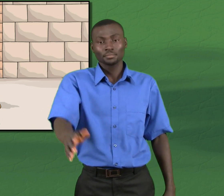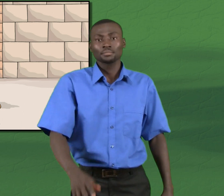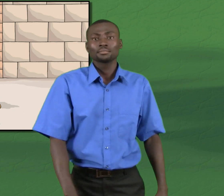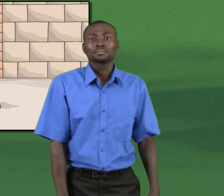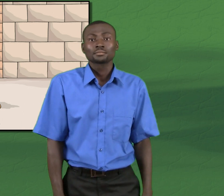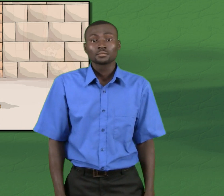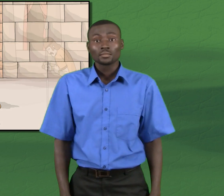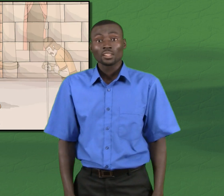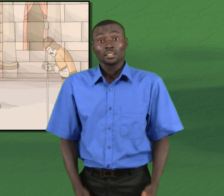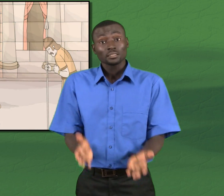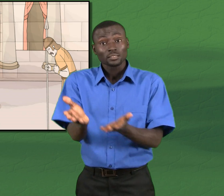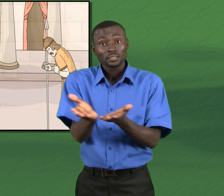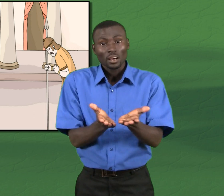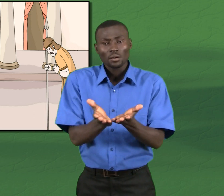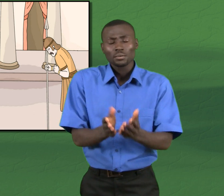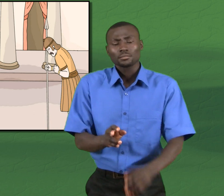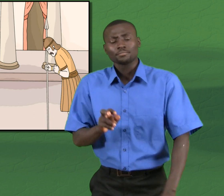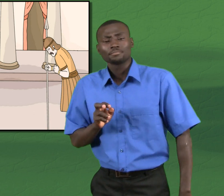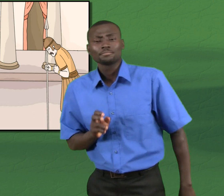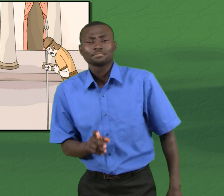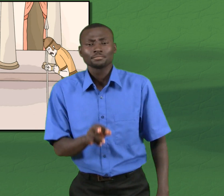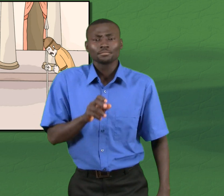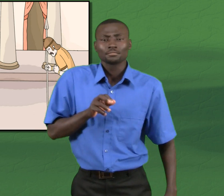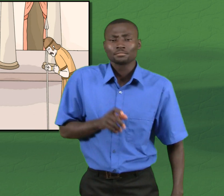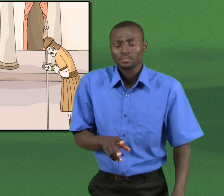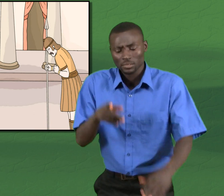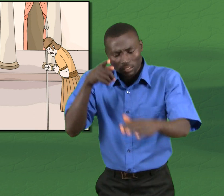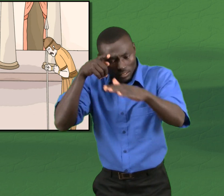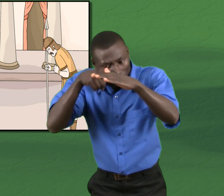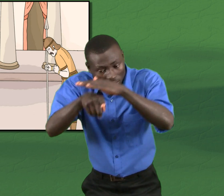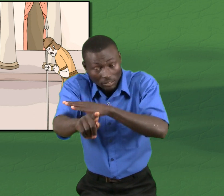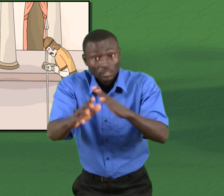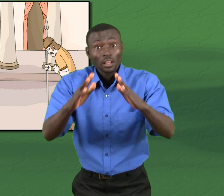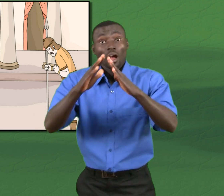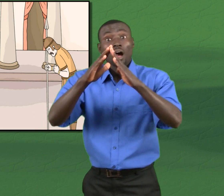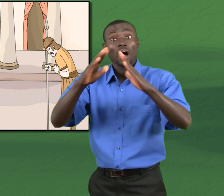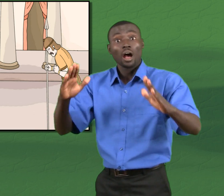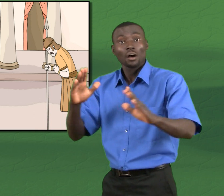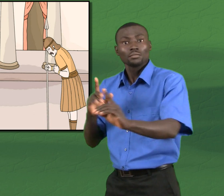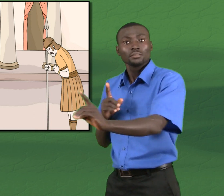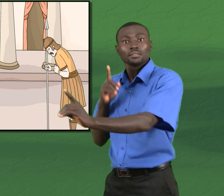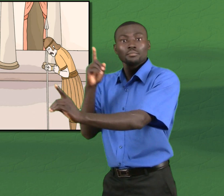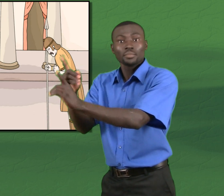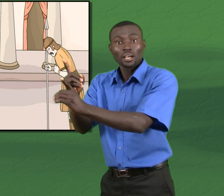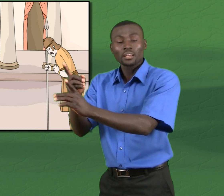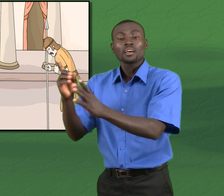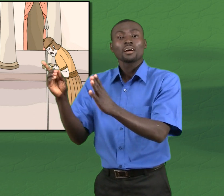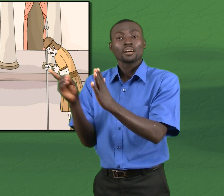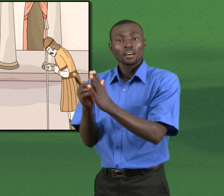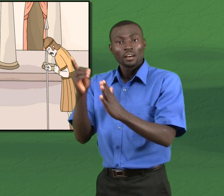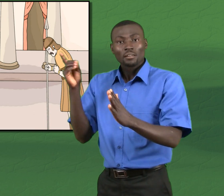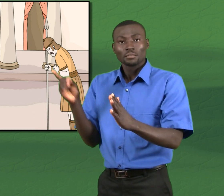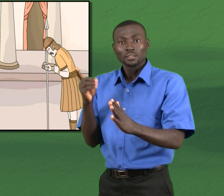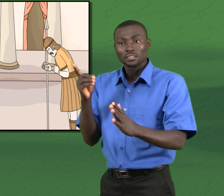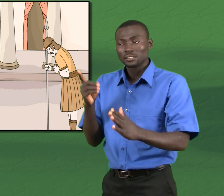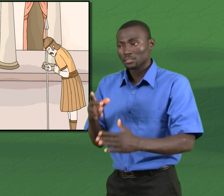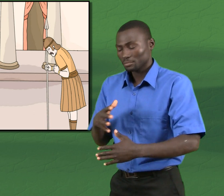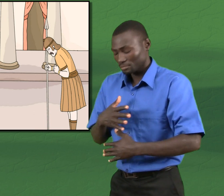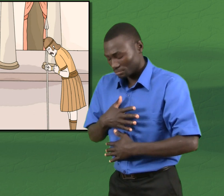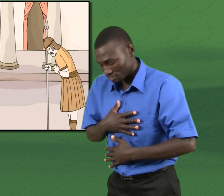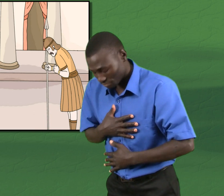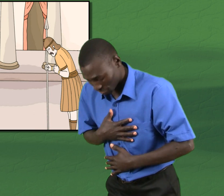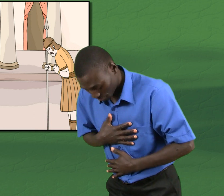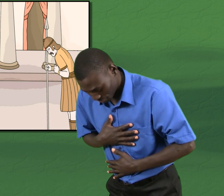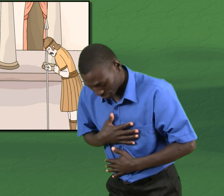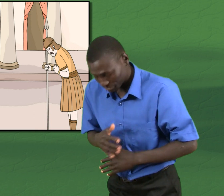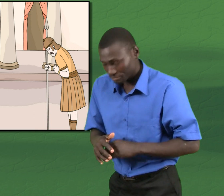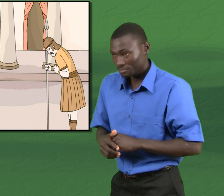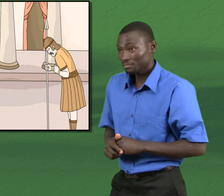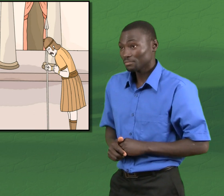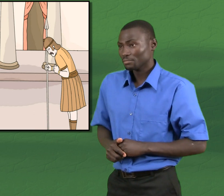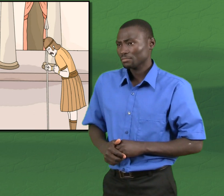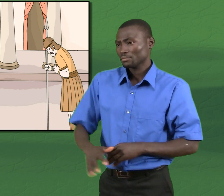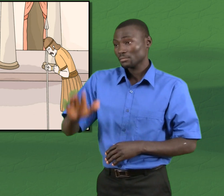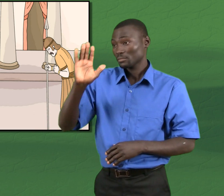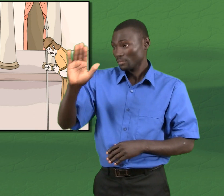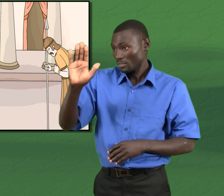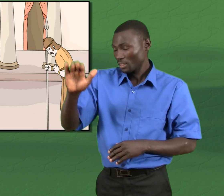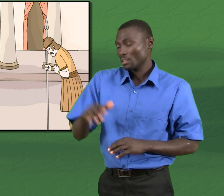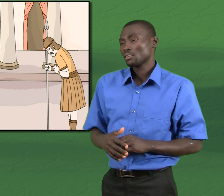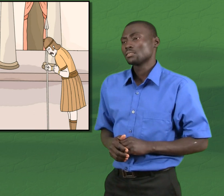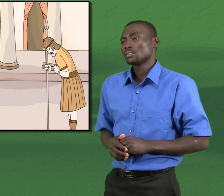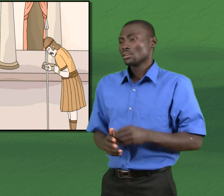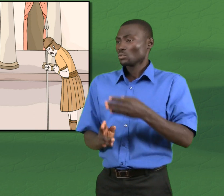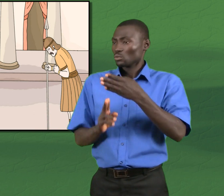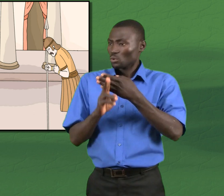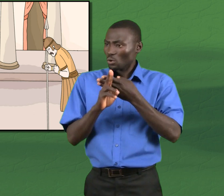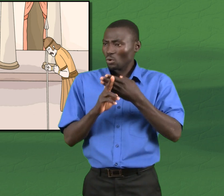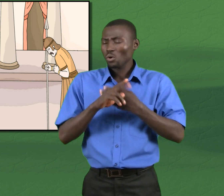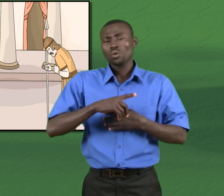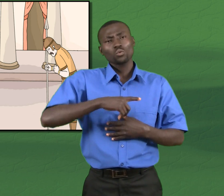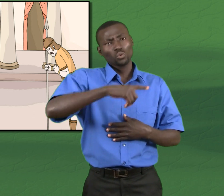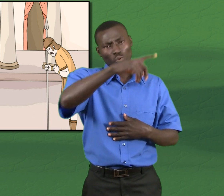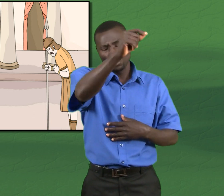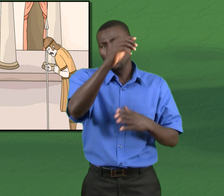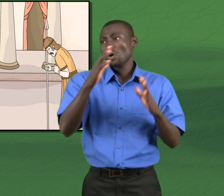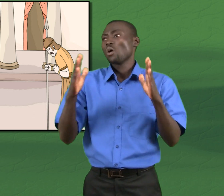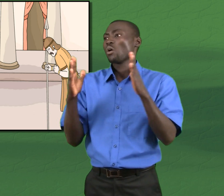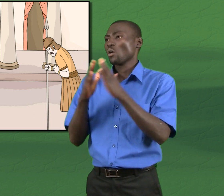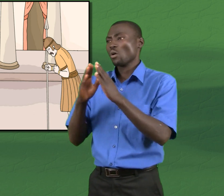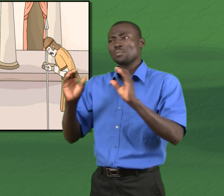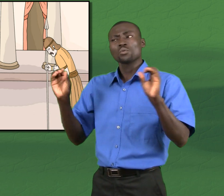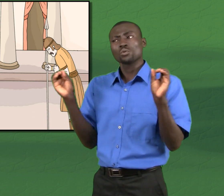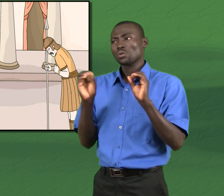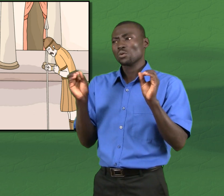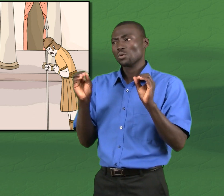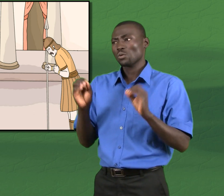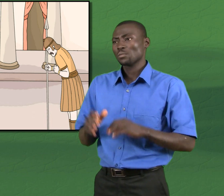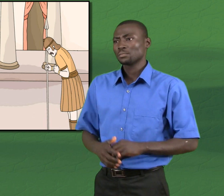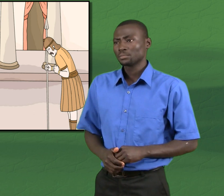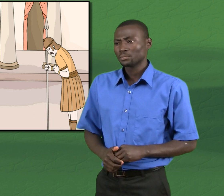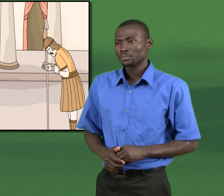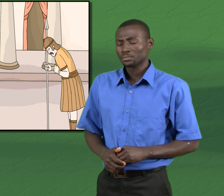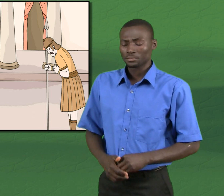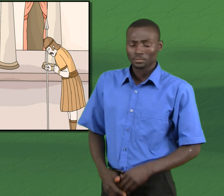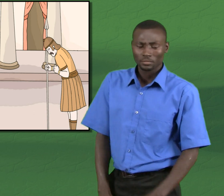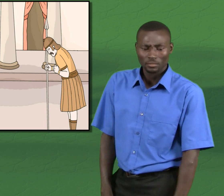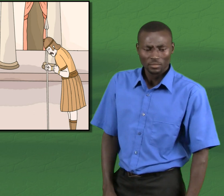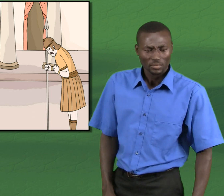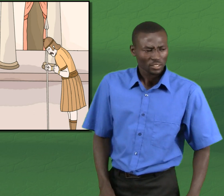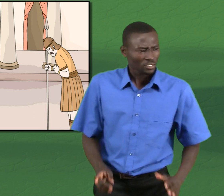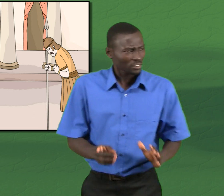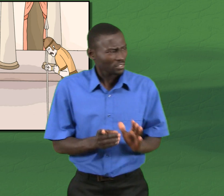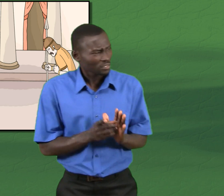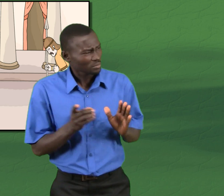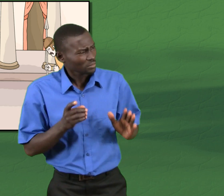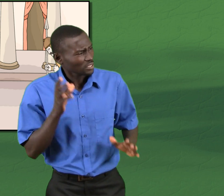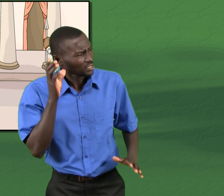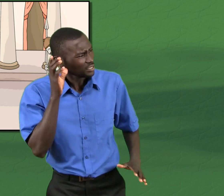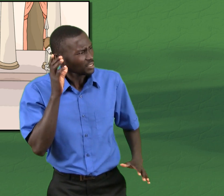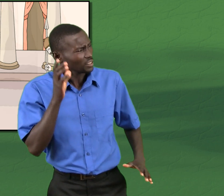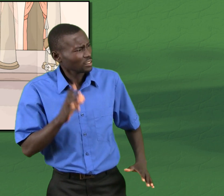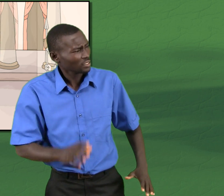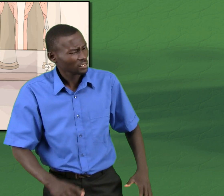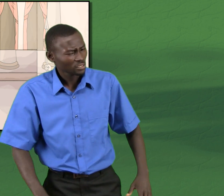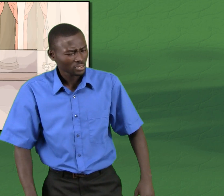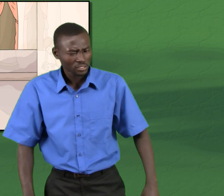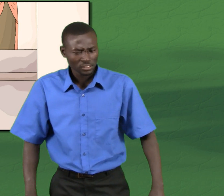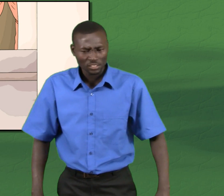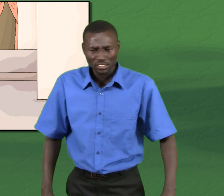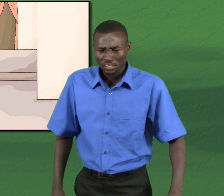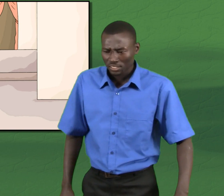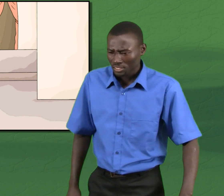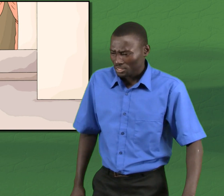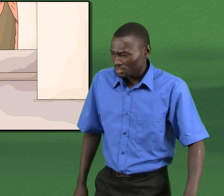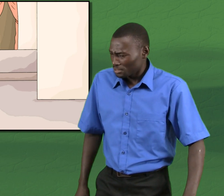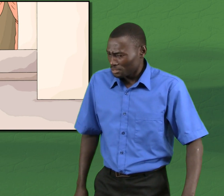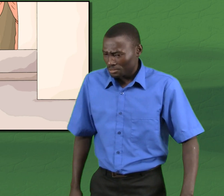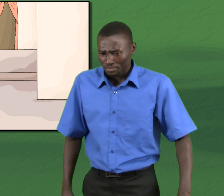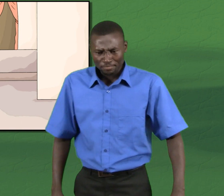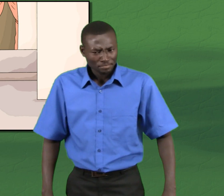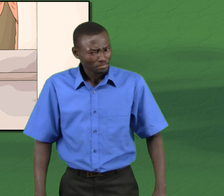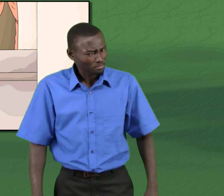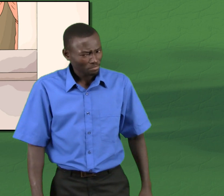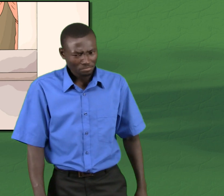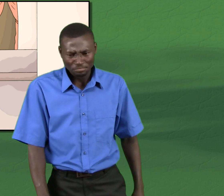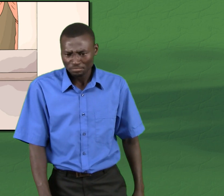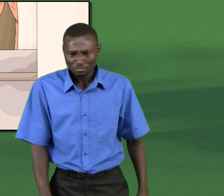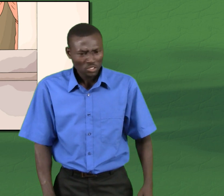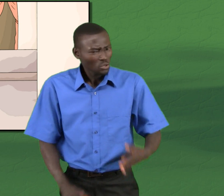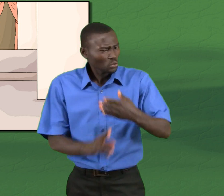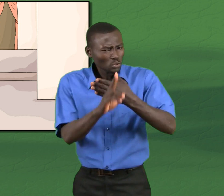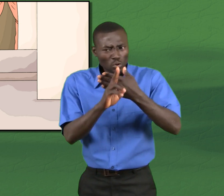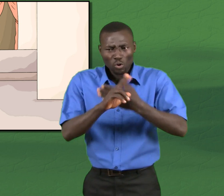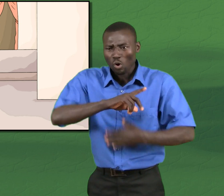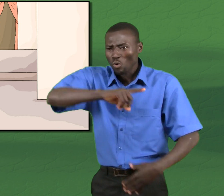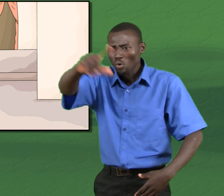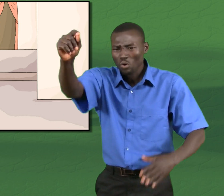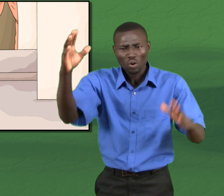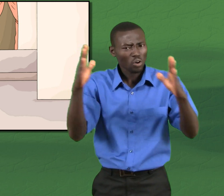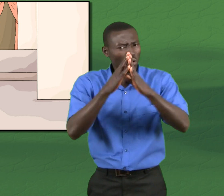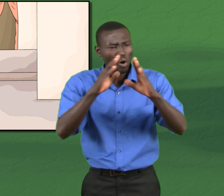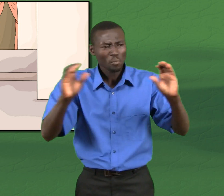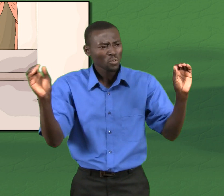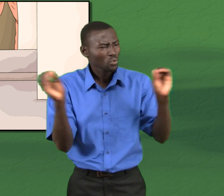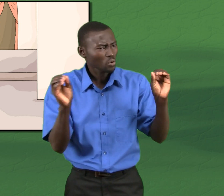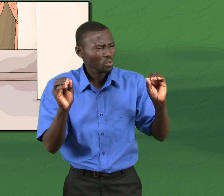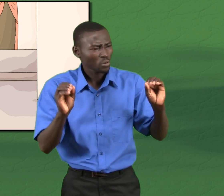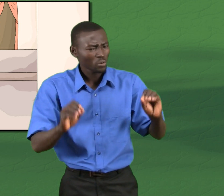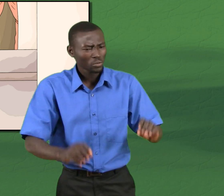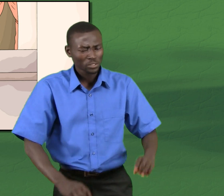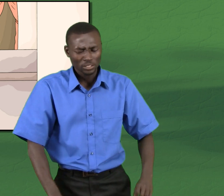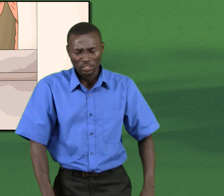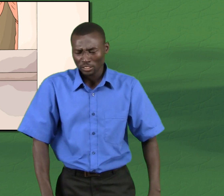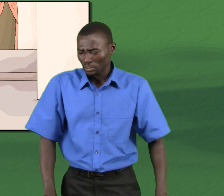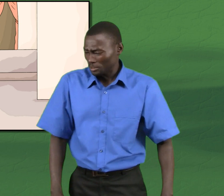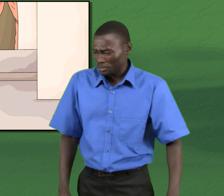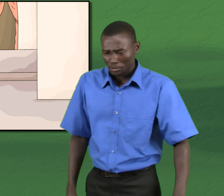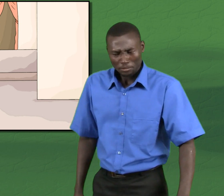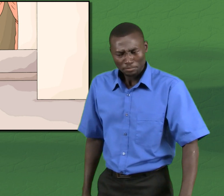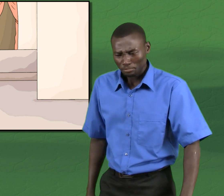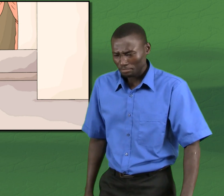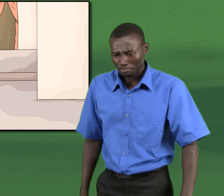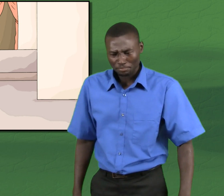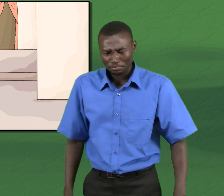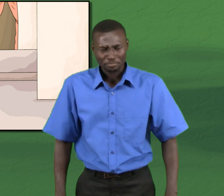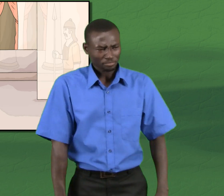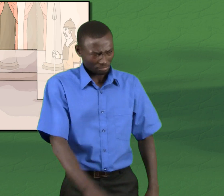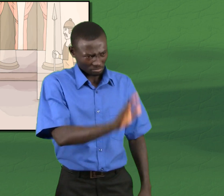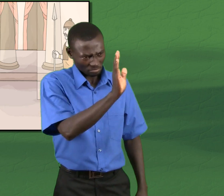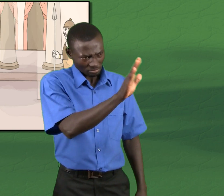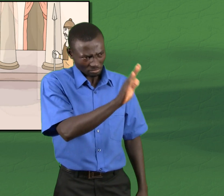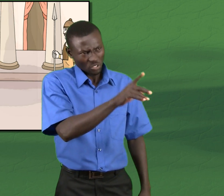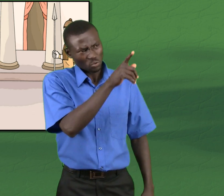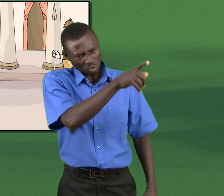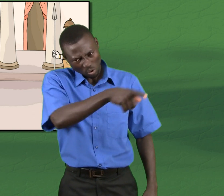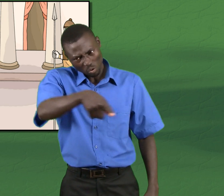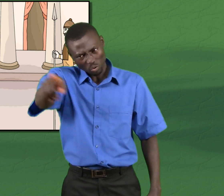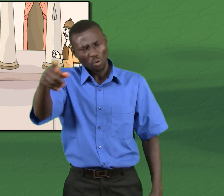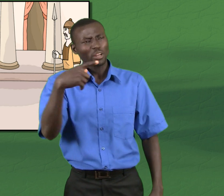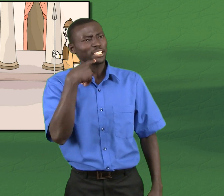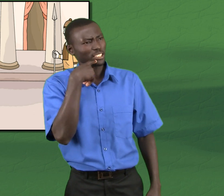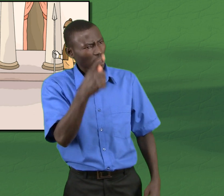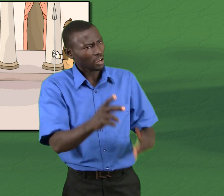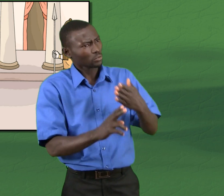And David was told, “Uriah did not go home.”